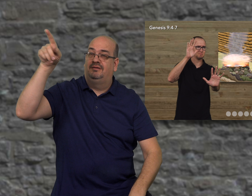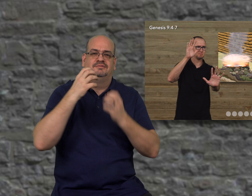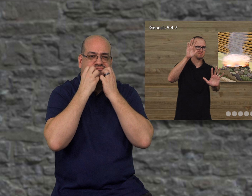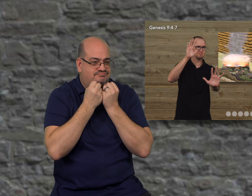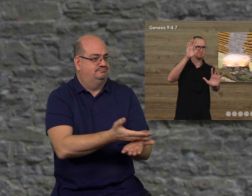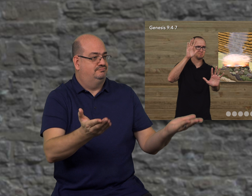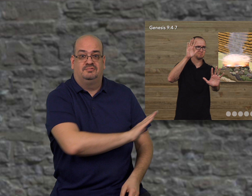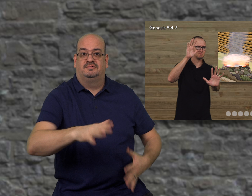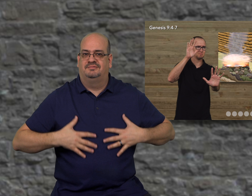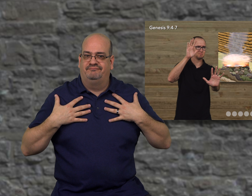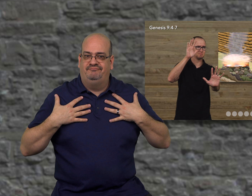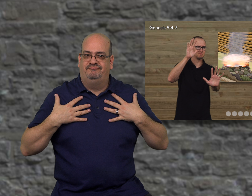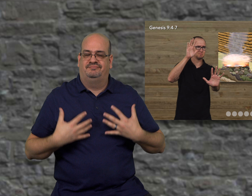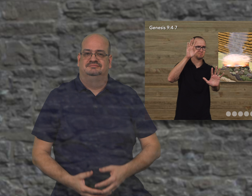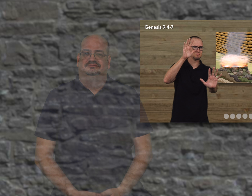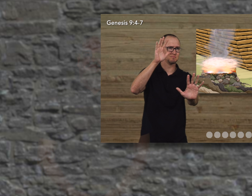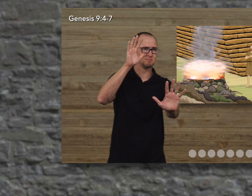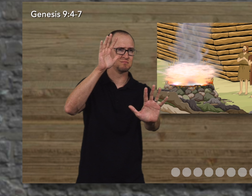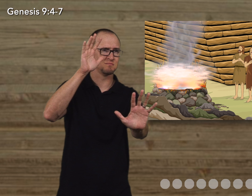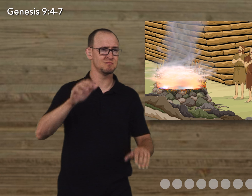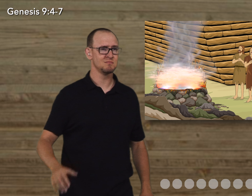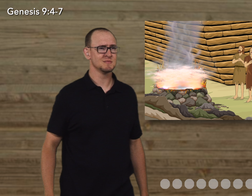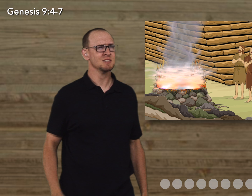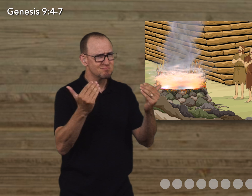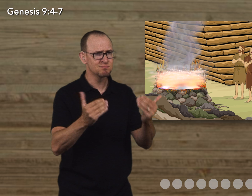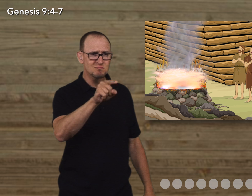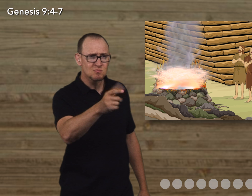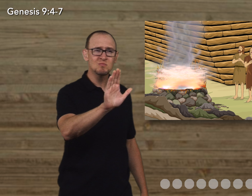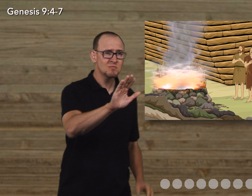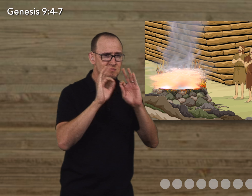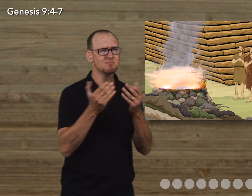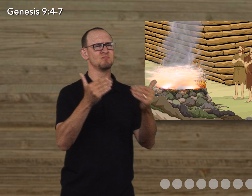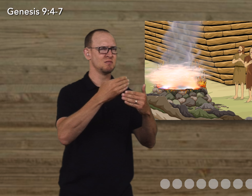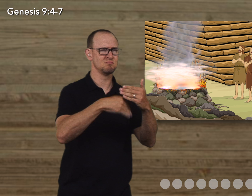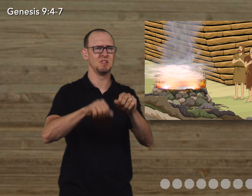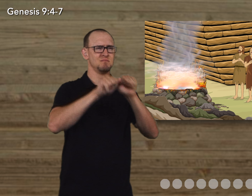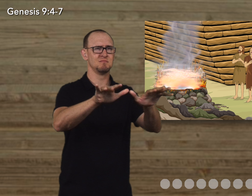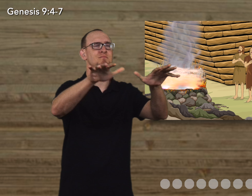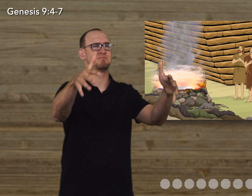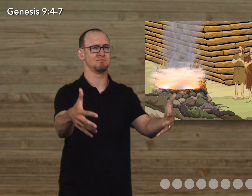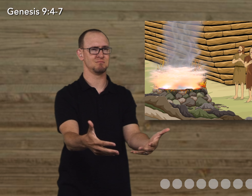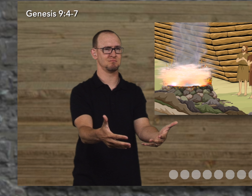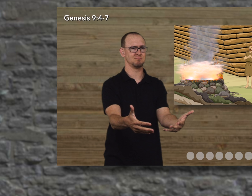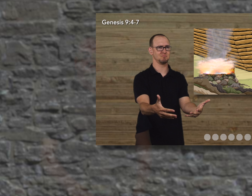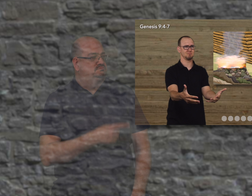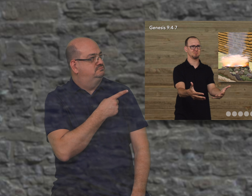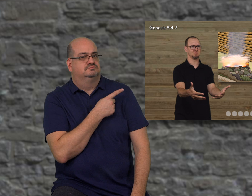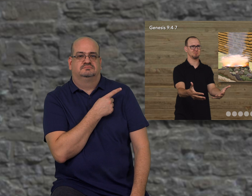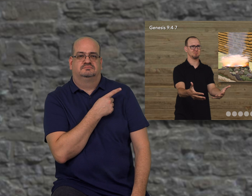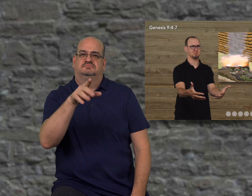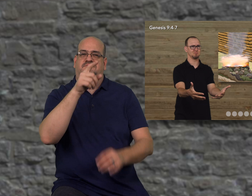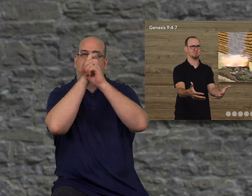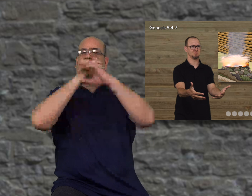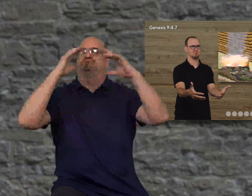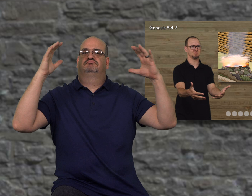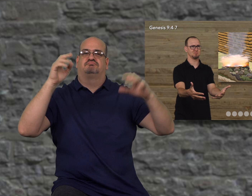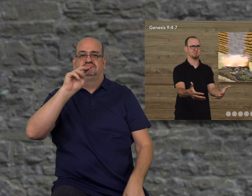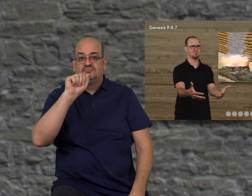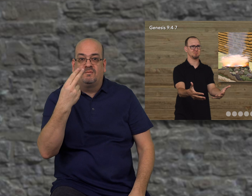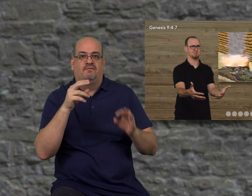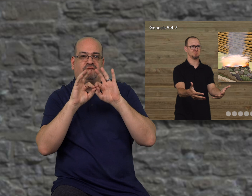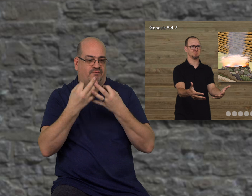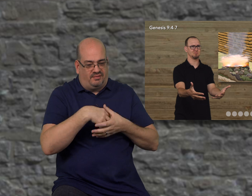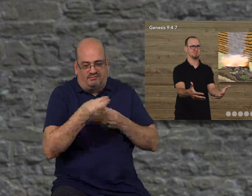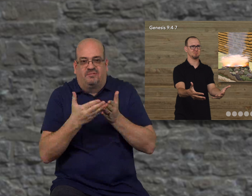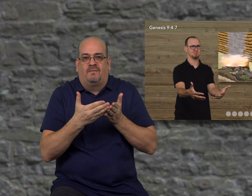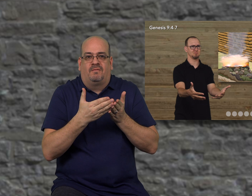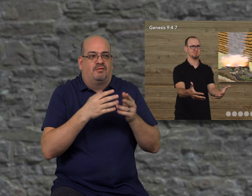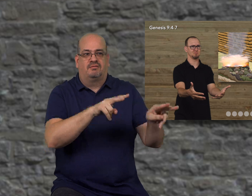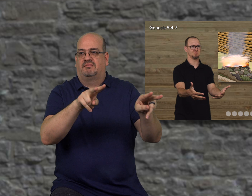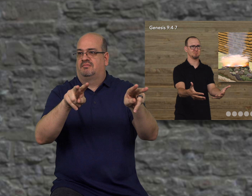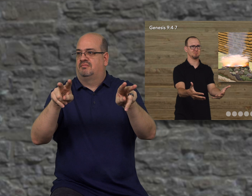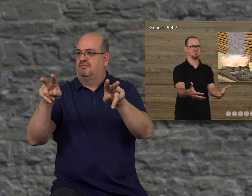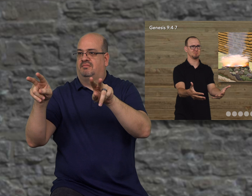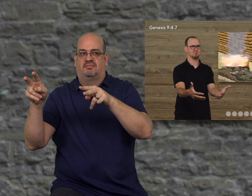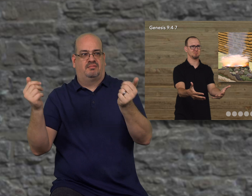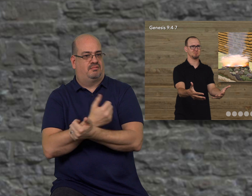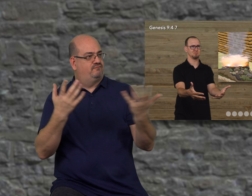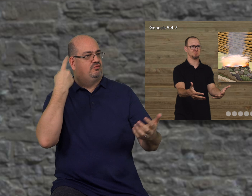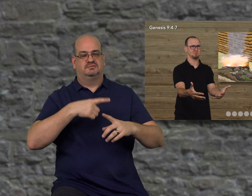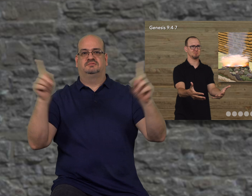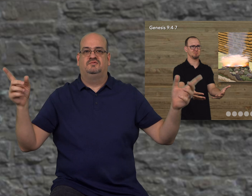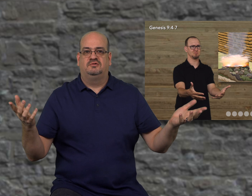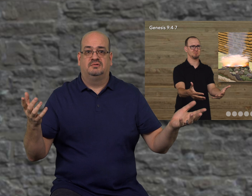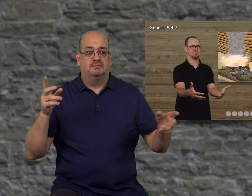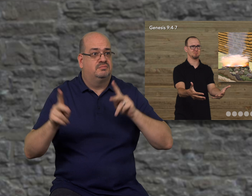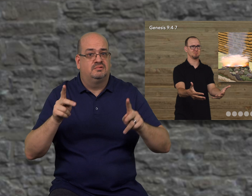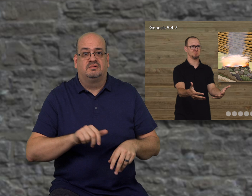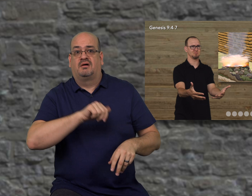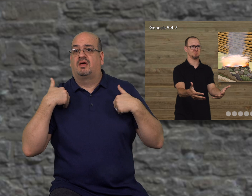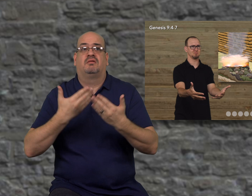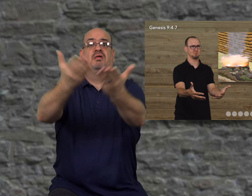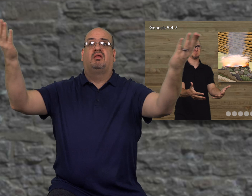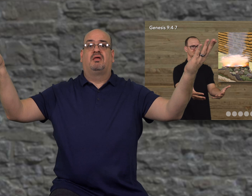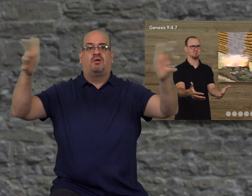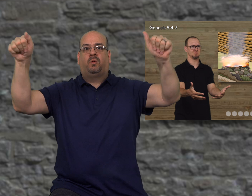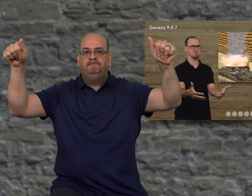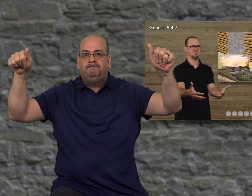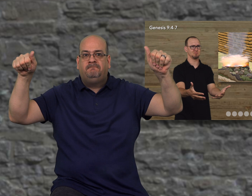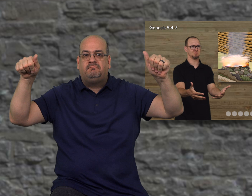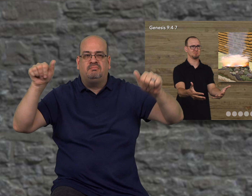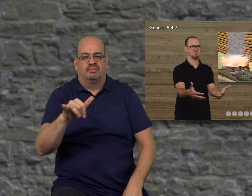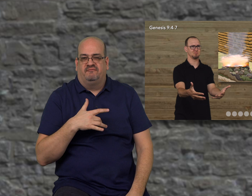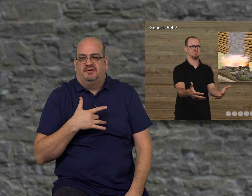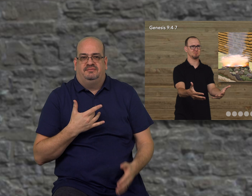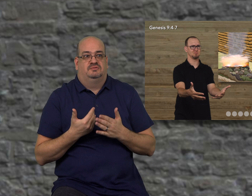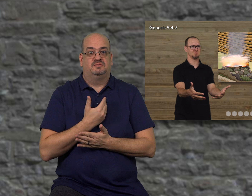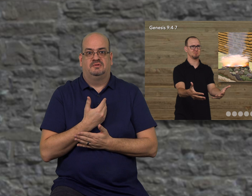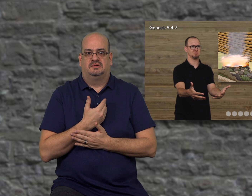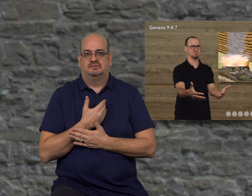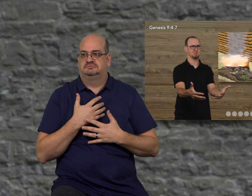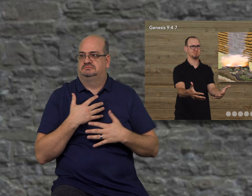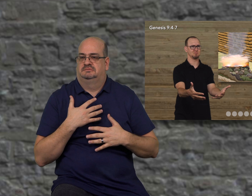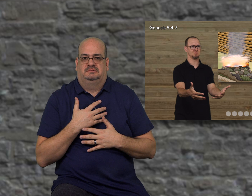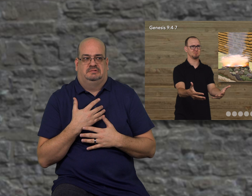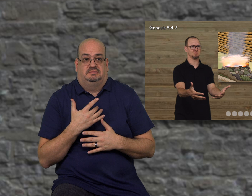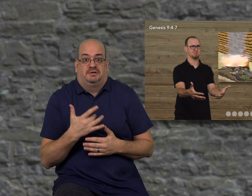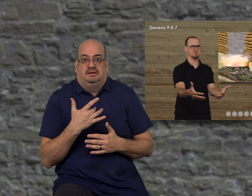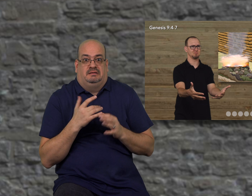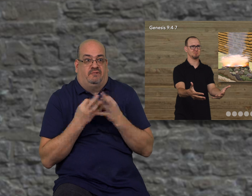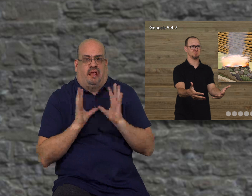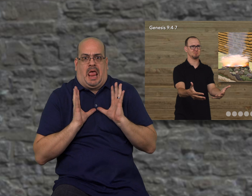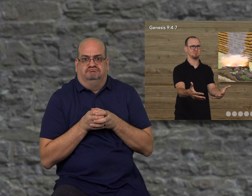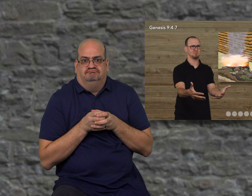for in His own image God has made mankind.